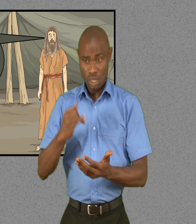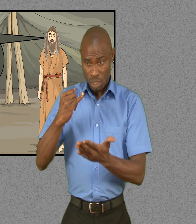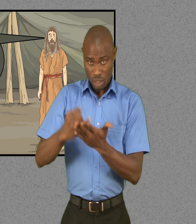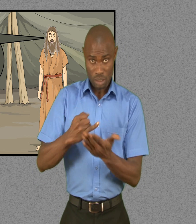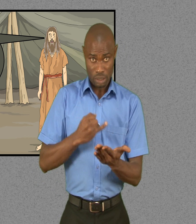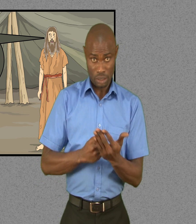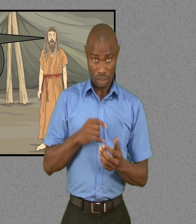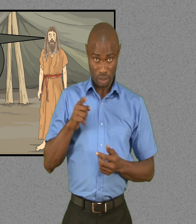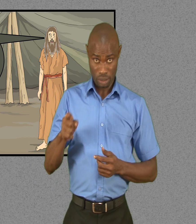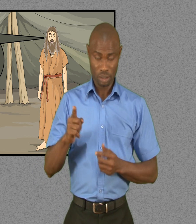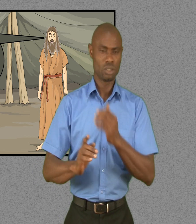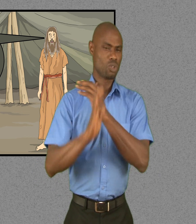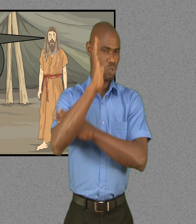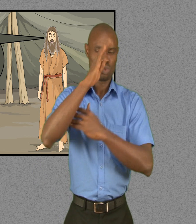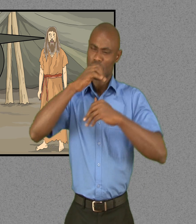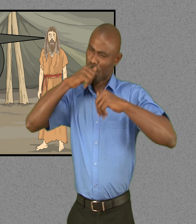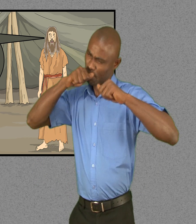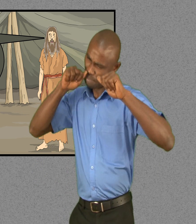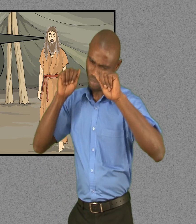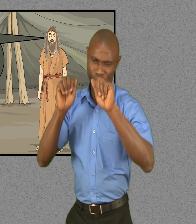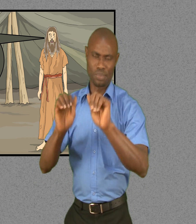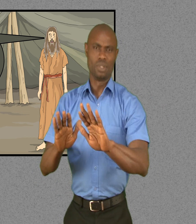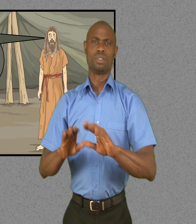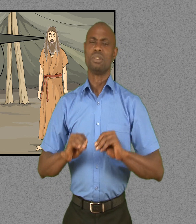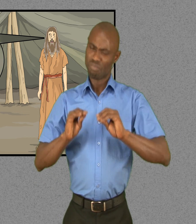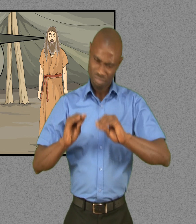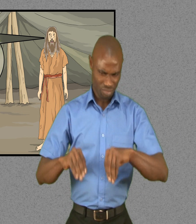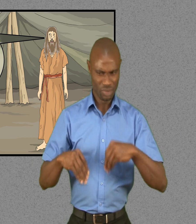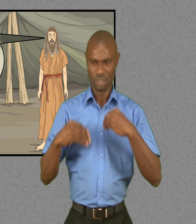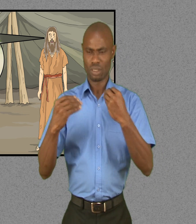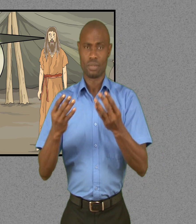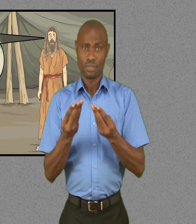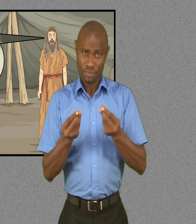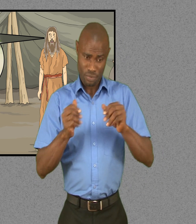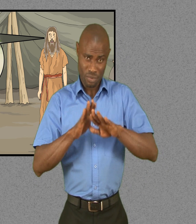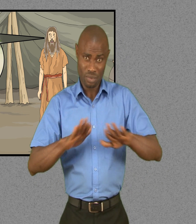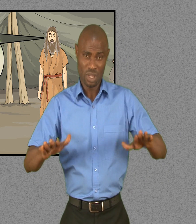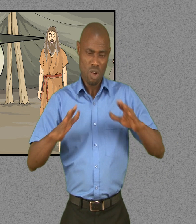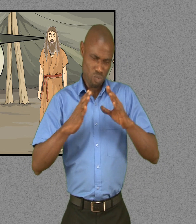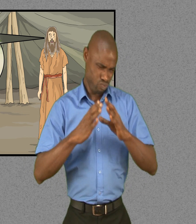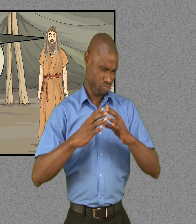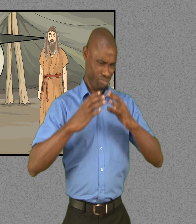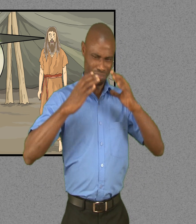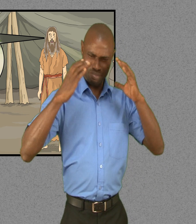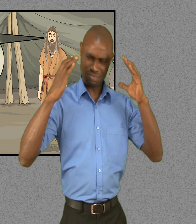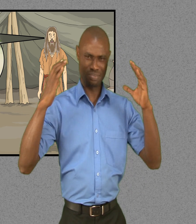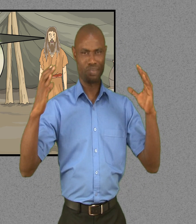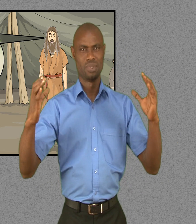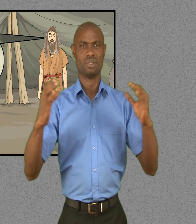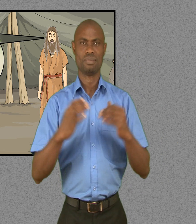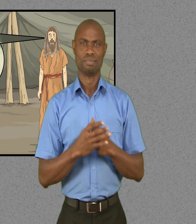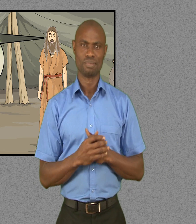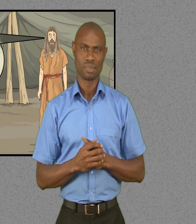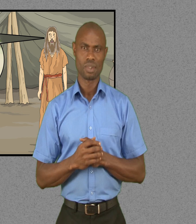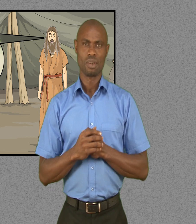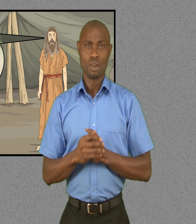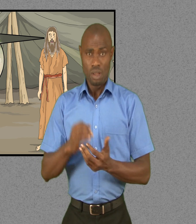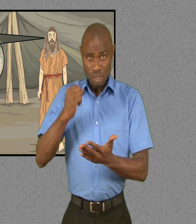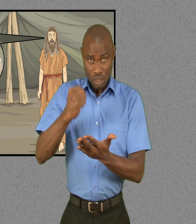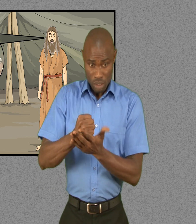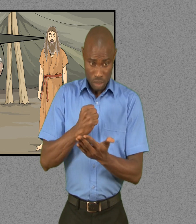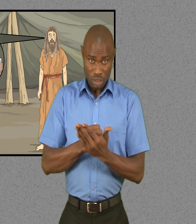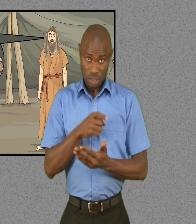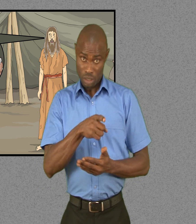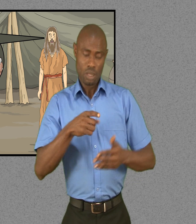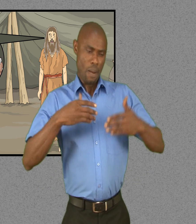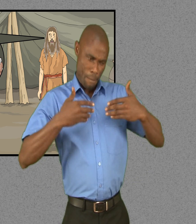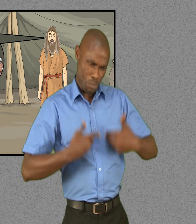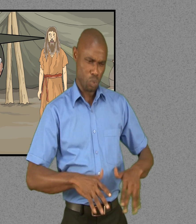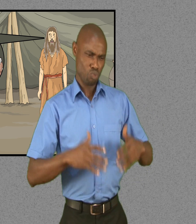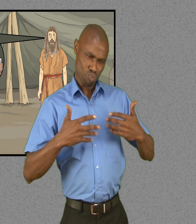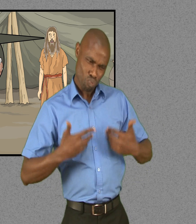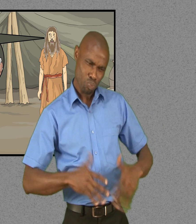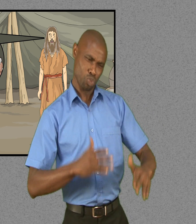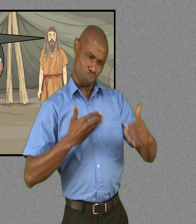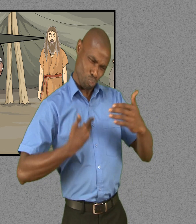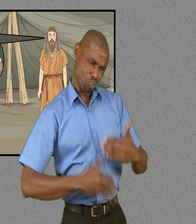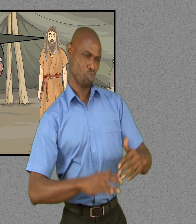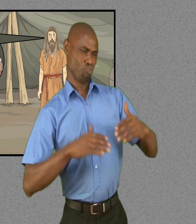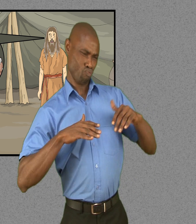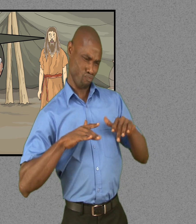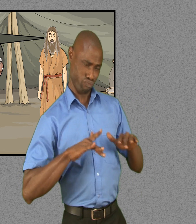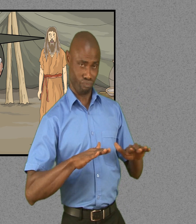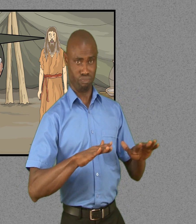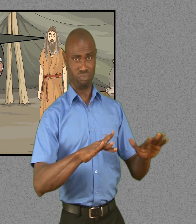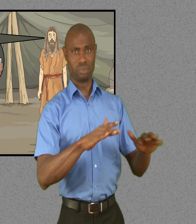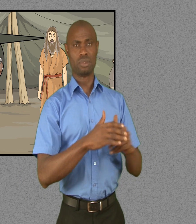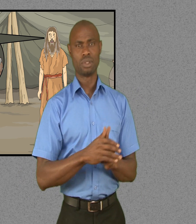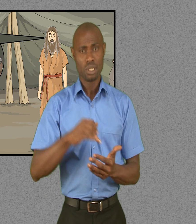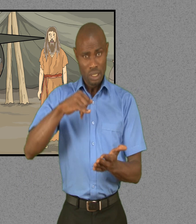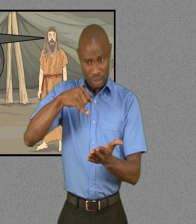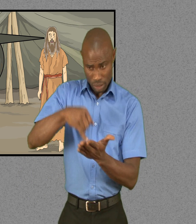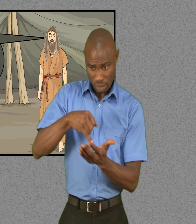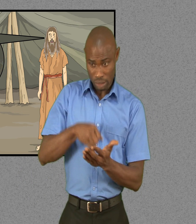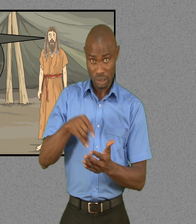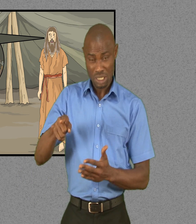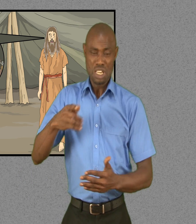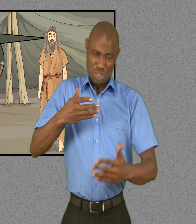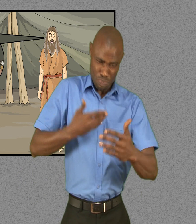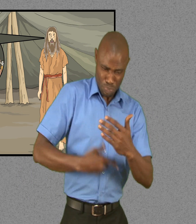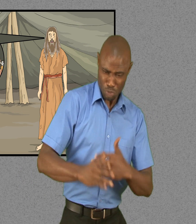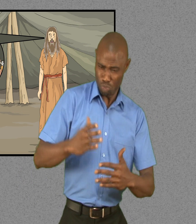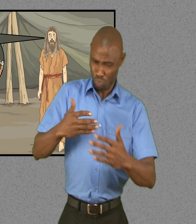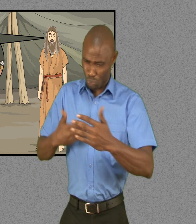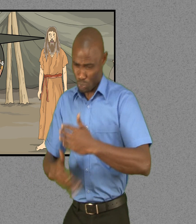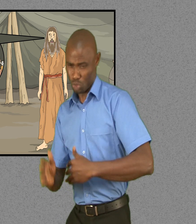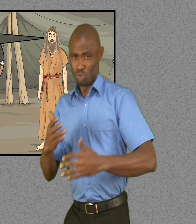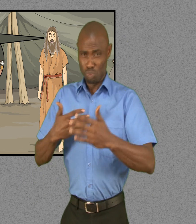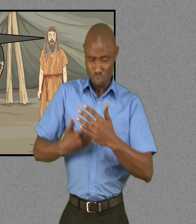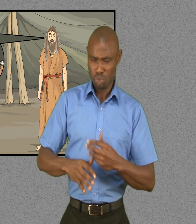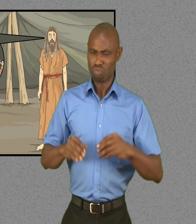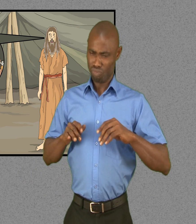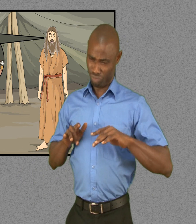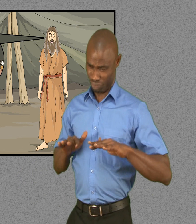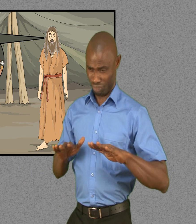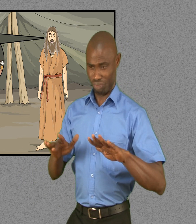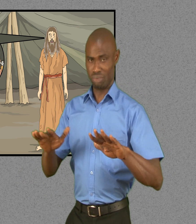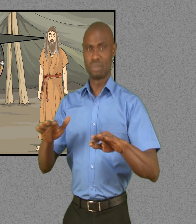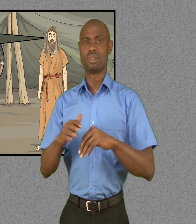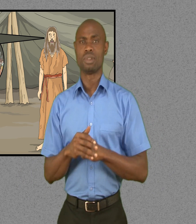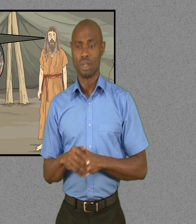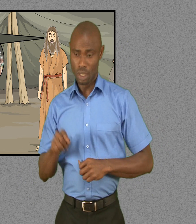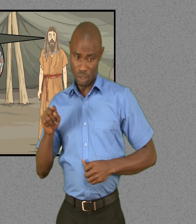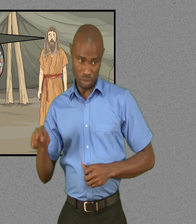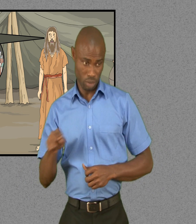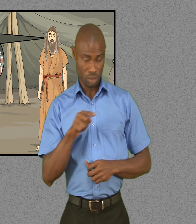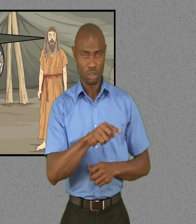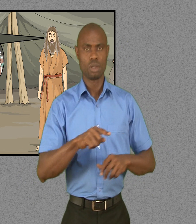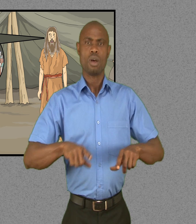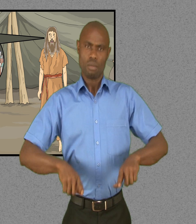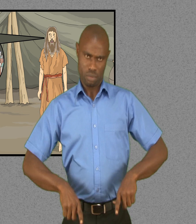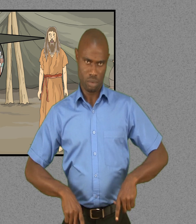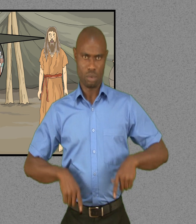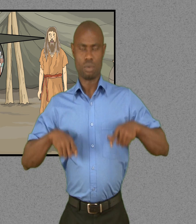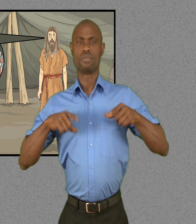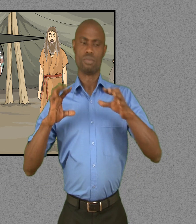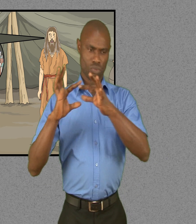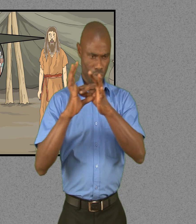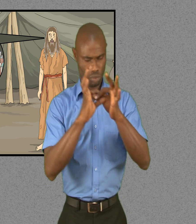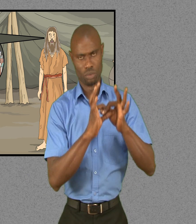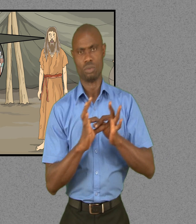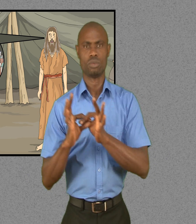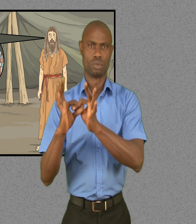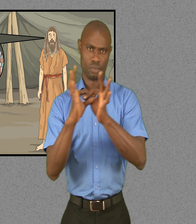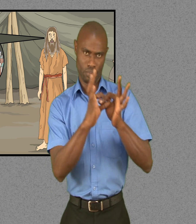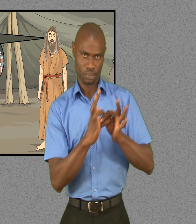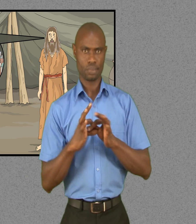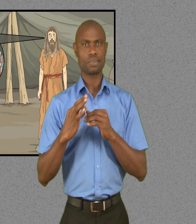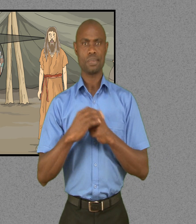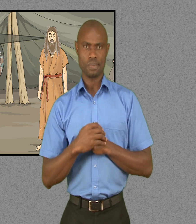May God expand the territory of Japheth;